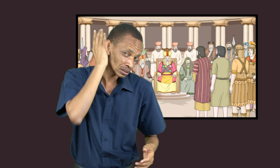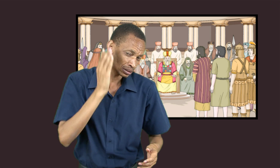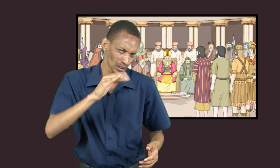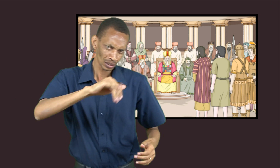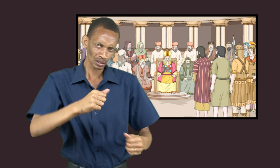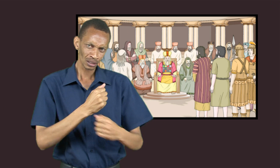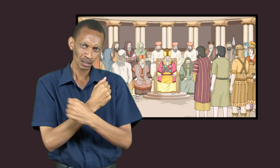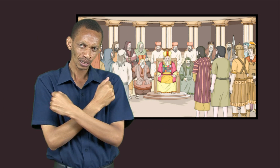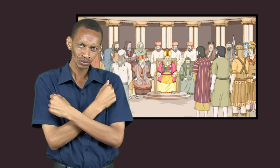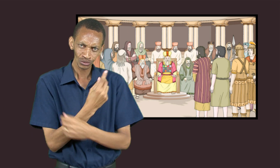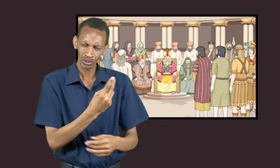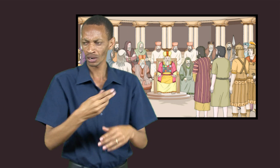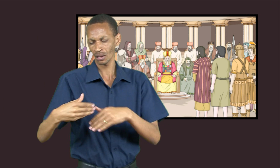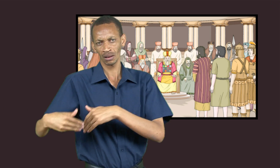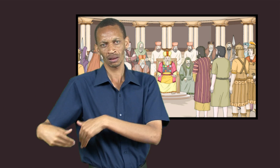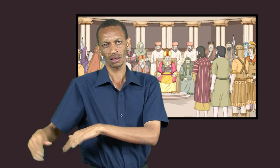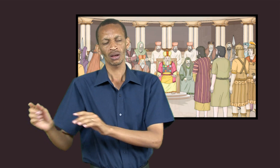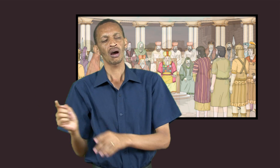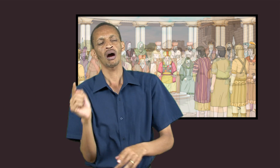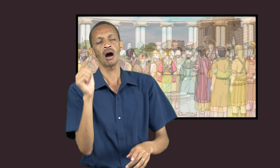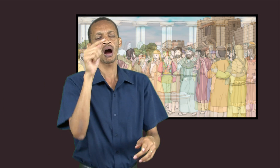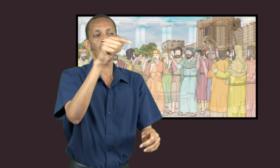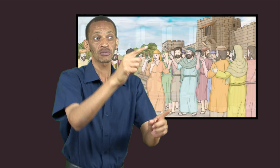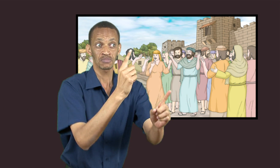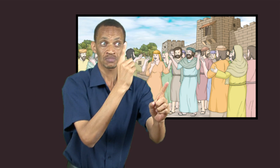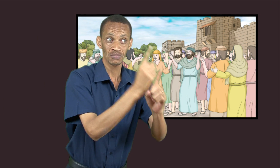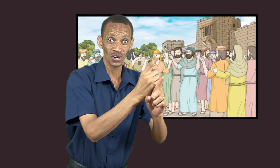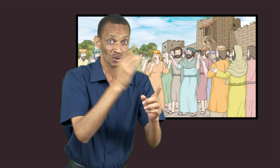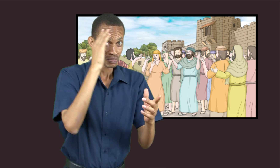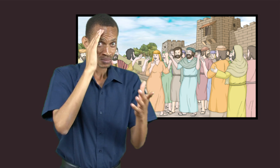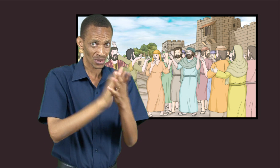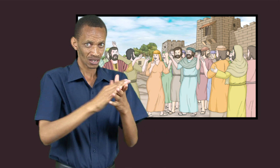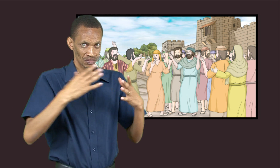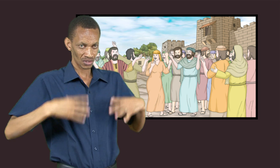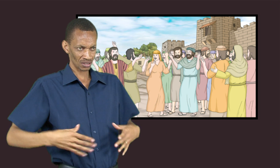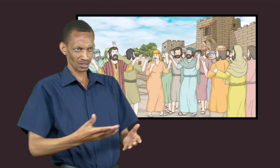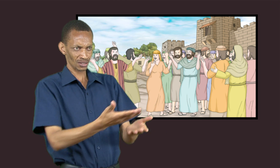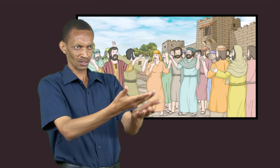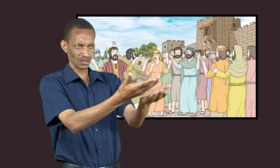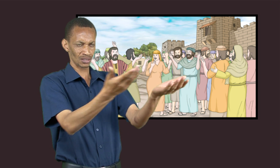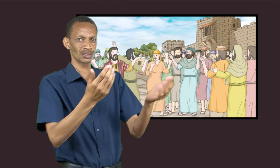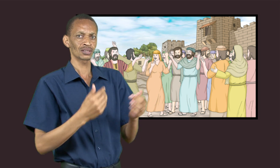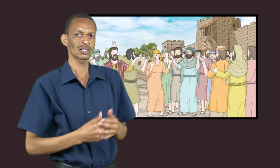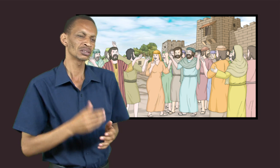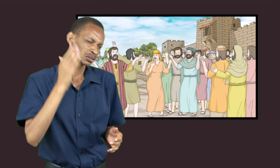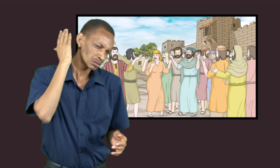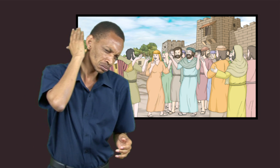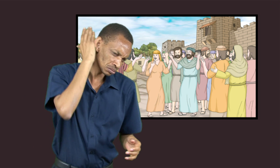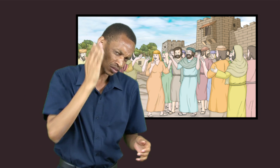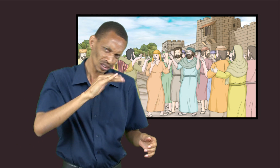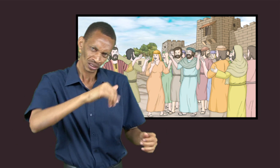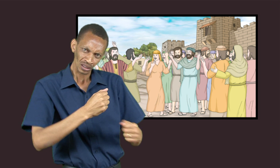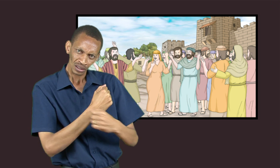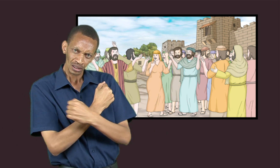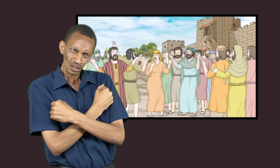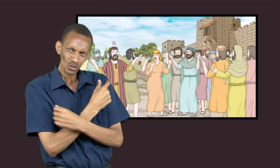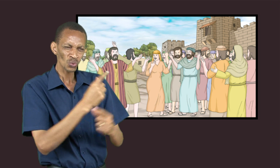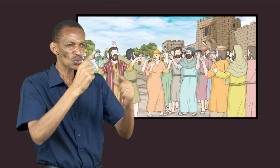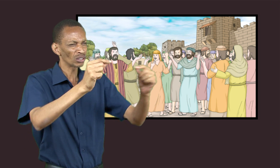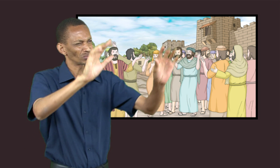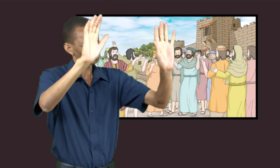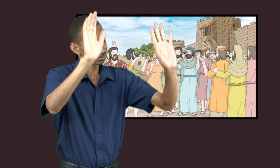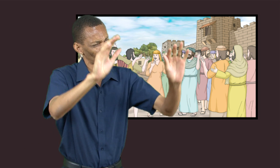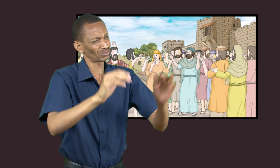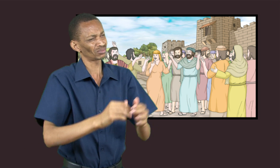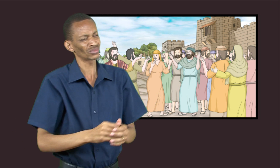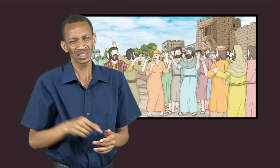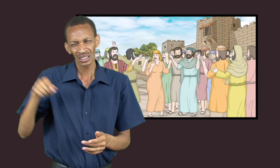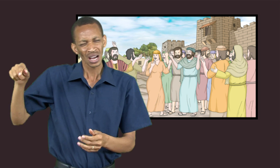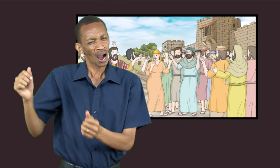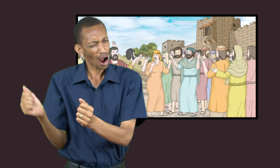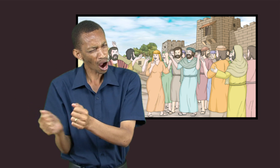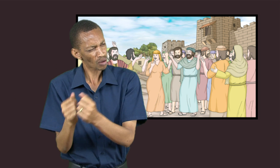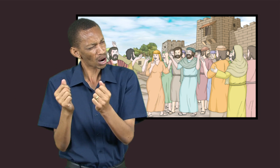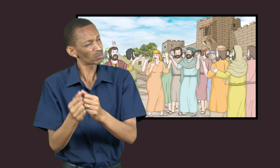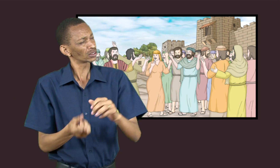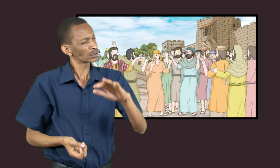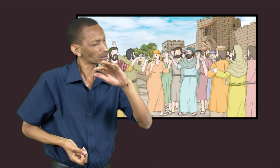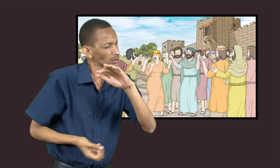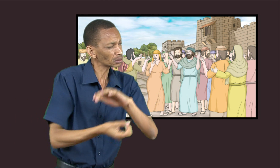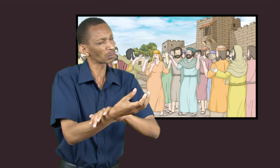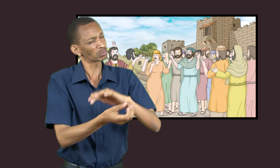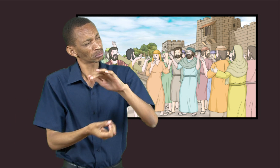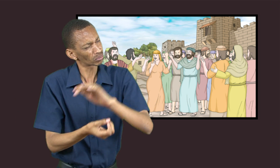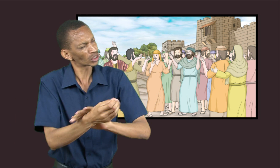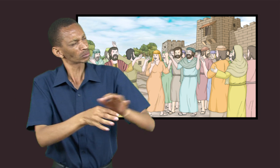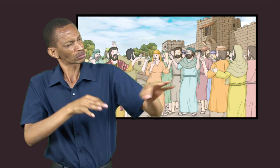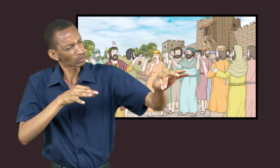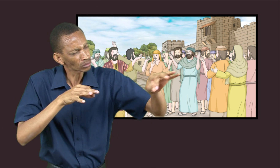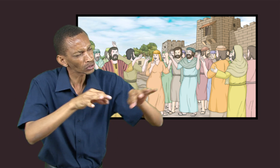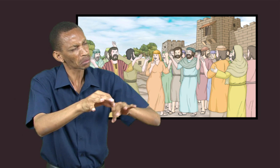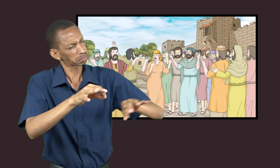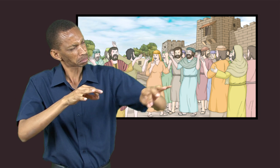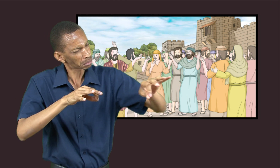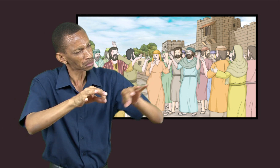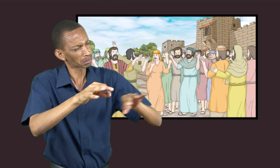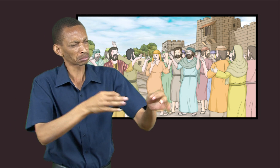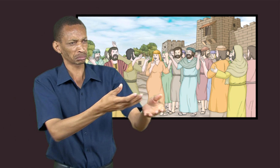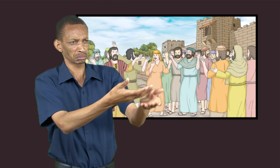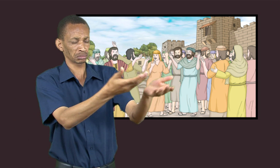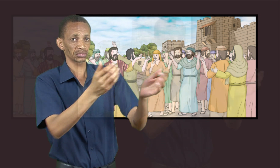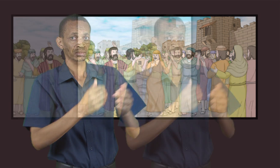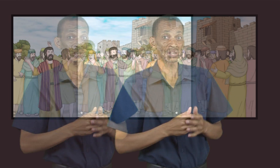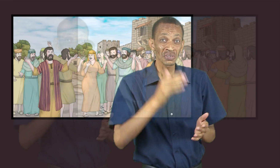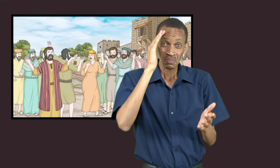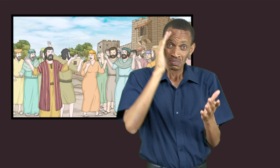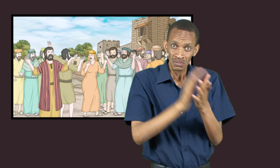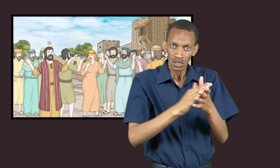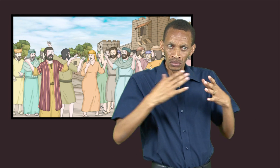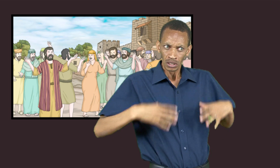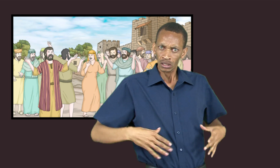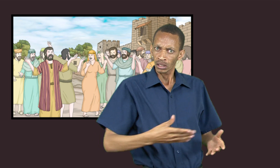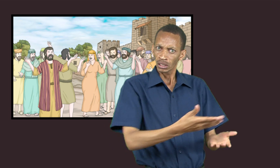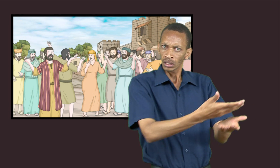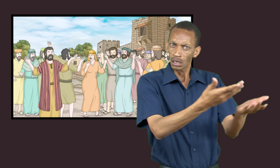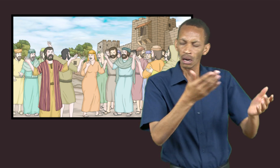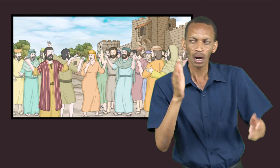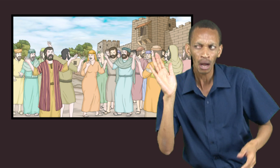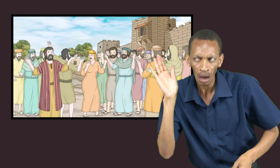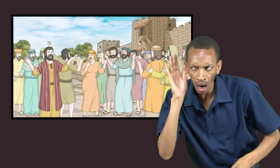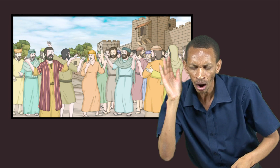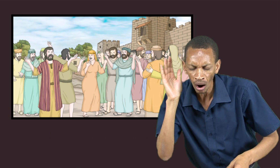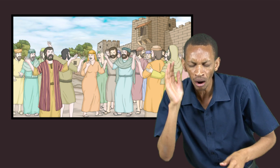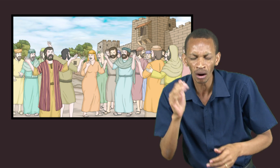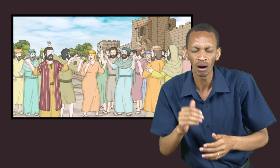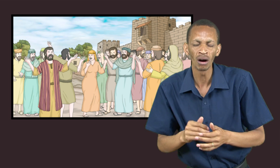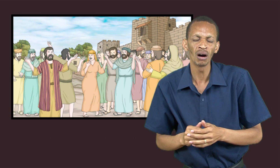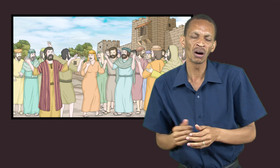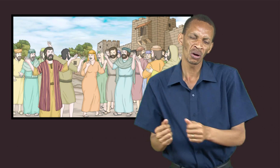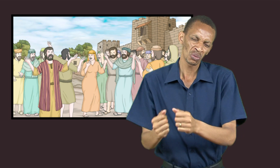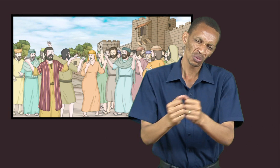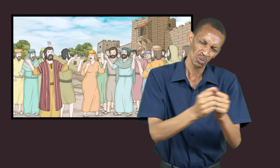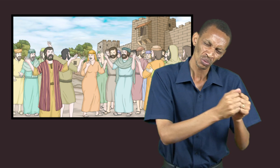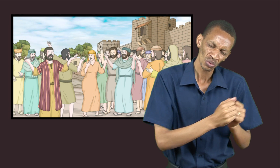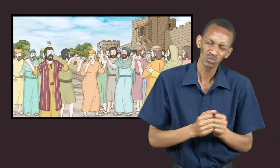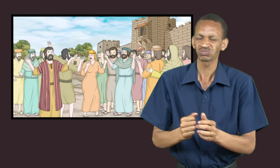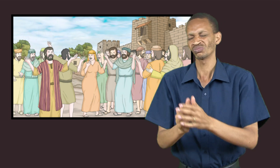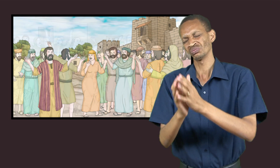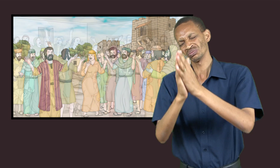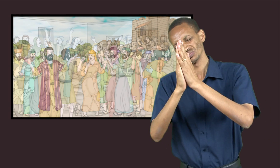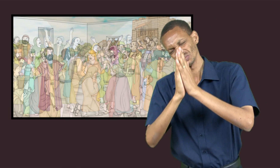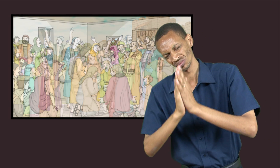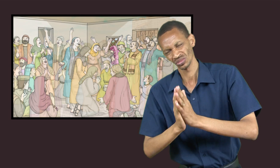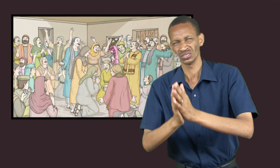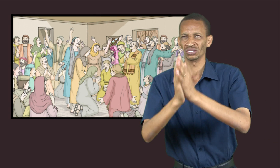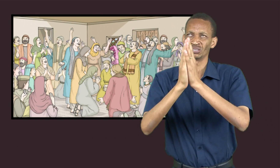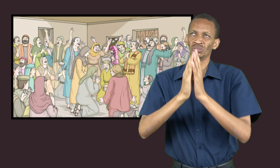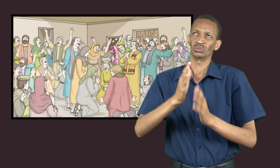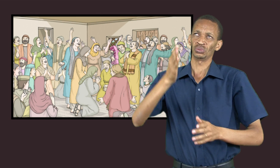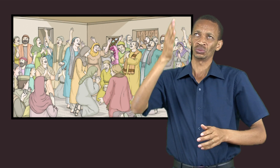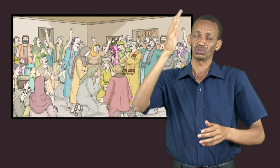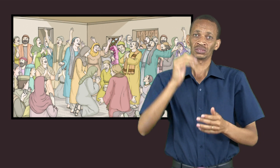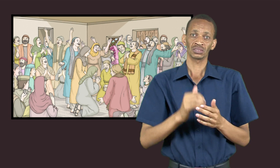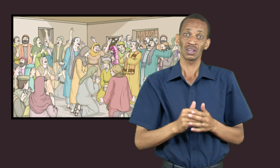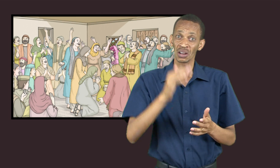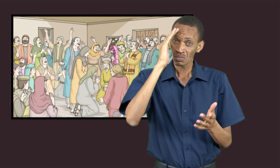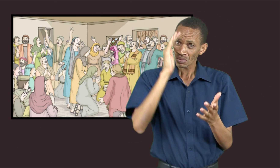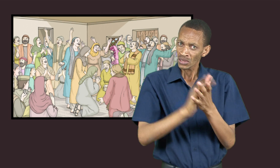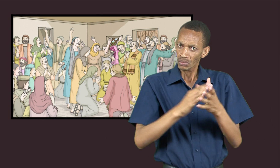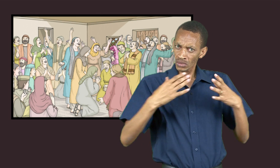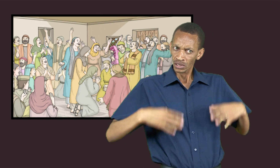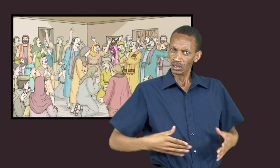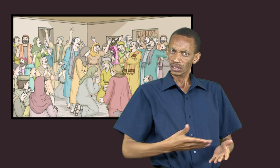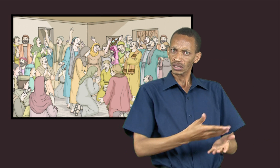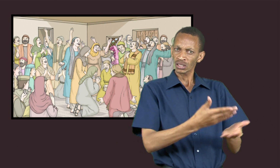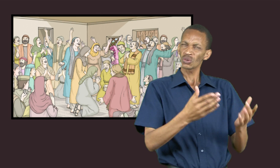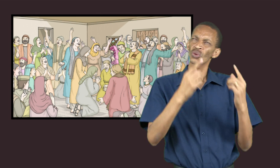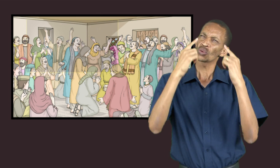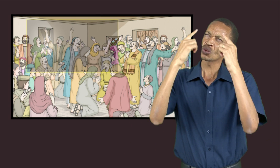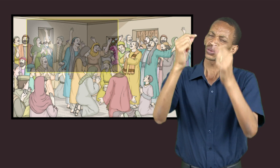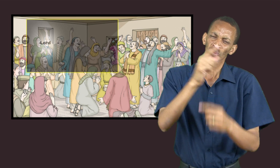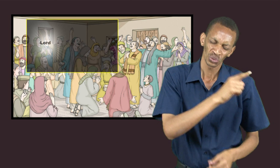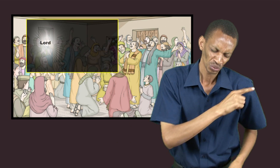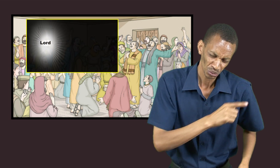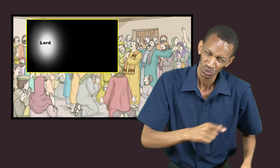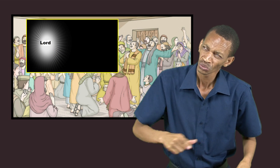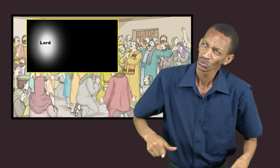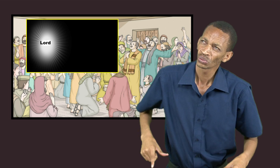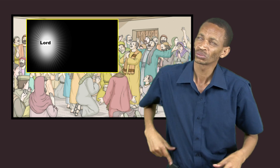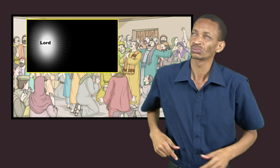On their release, Peter and John returned to their own people and reported everything that the chief priests and elders had said to them. When the believers heard this, they lifted up their voices to God with one accord.